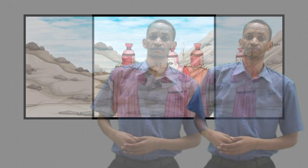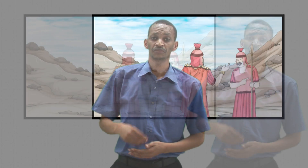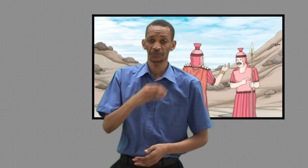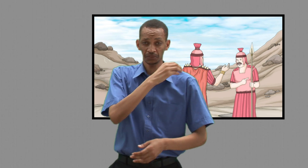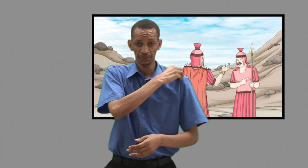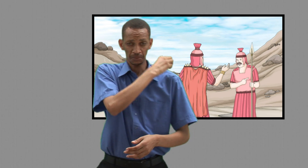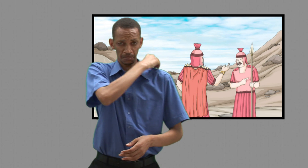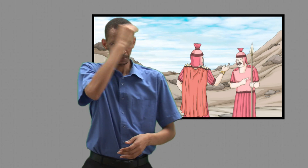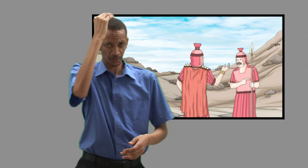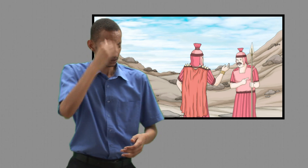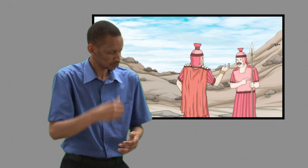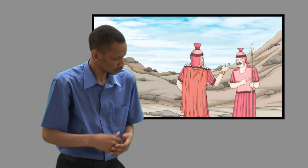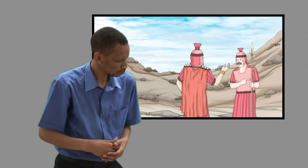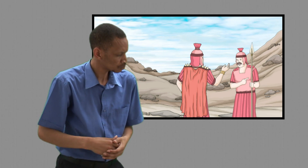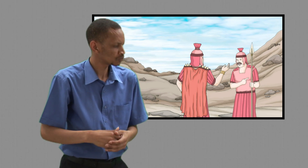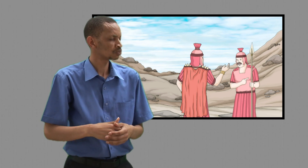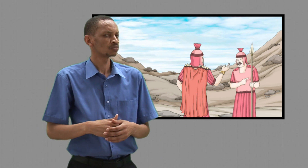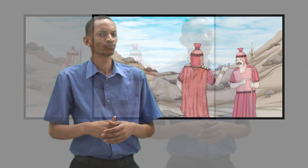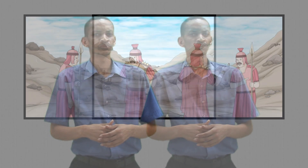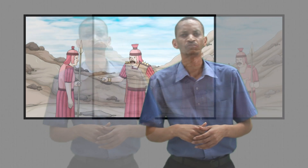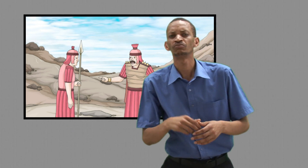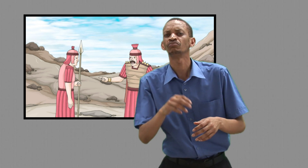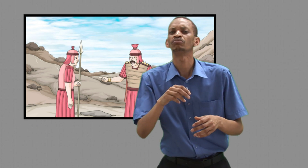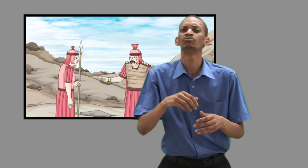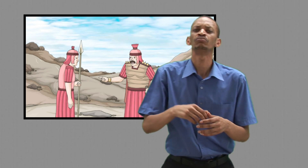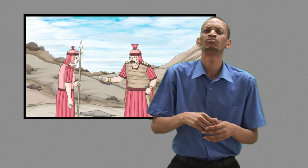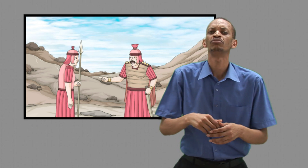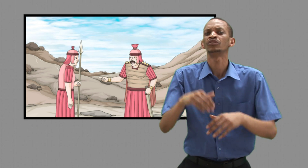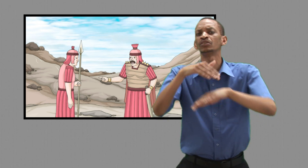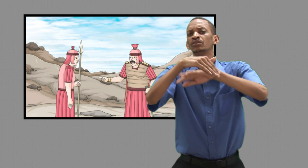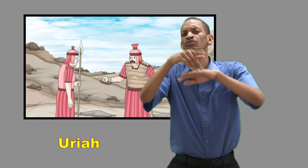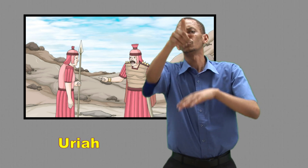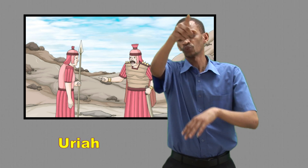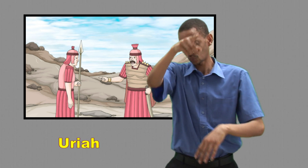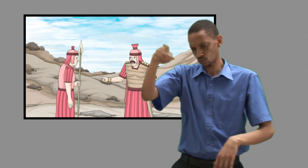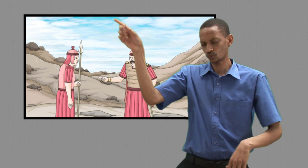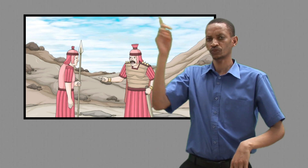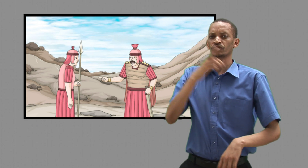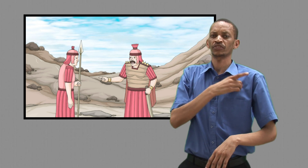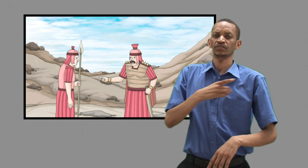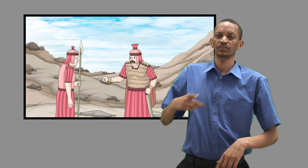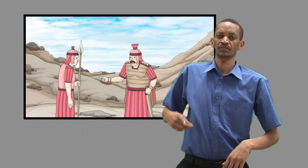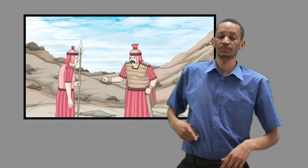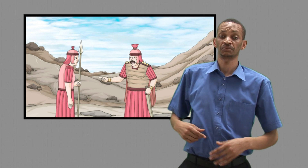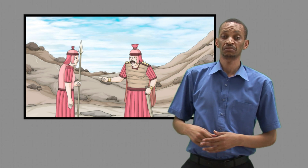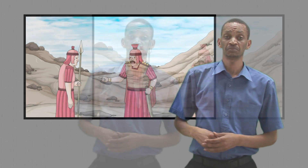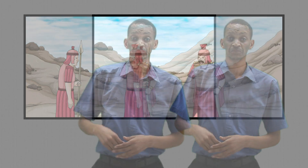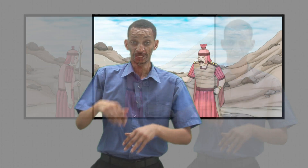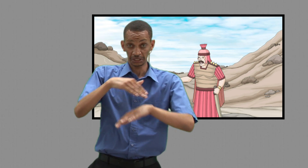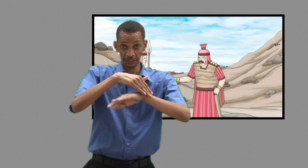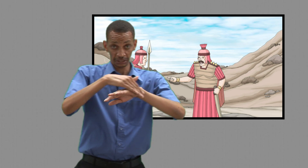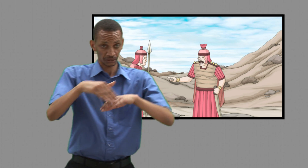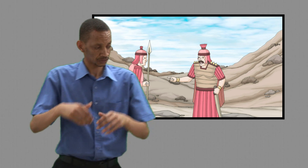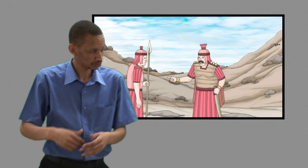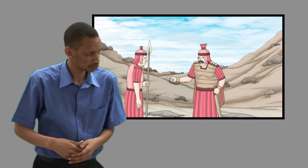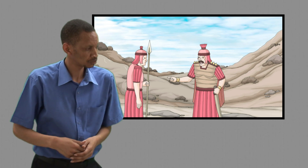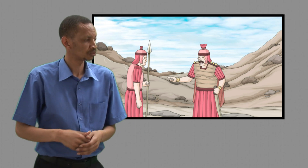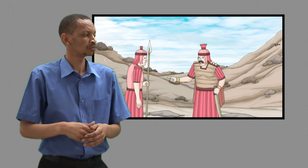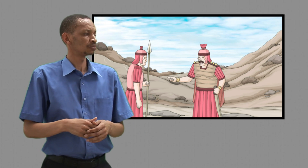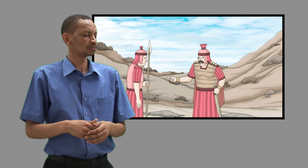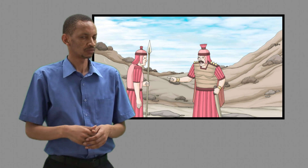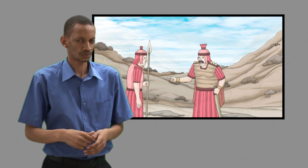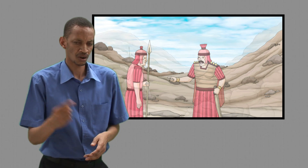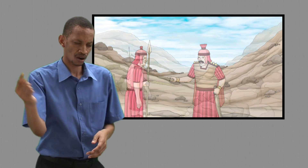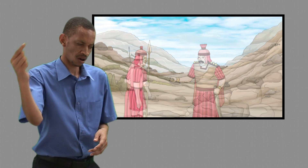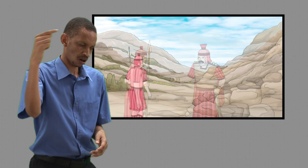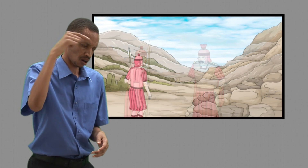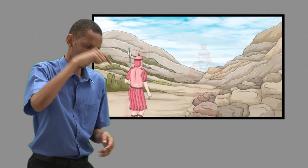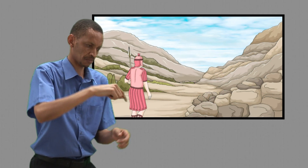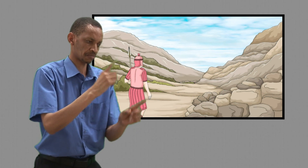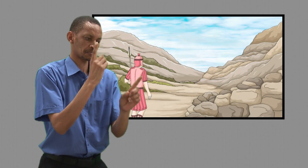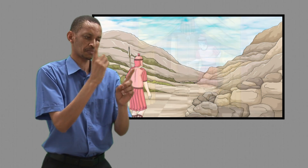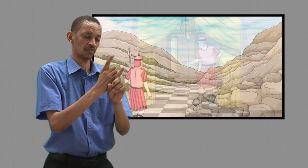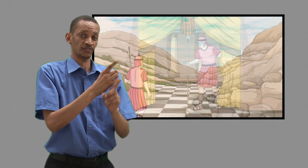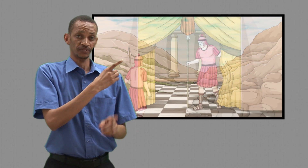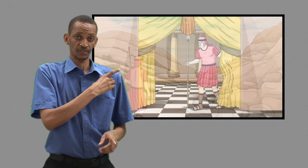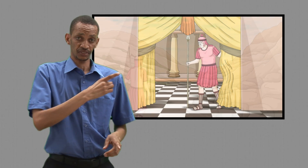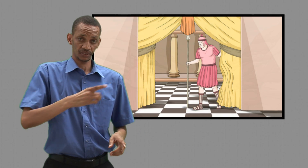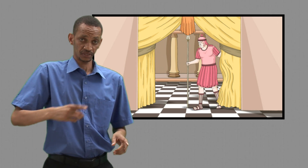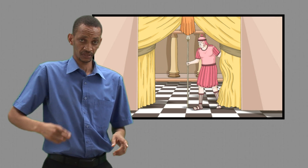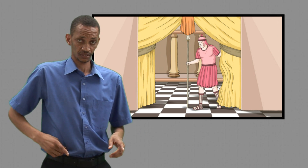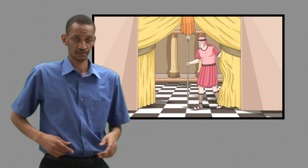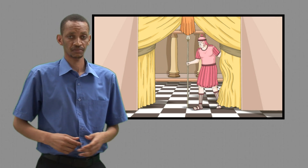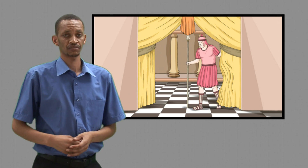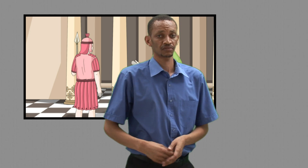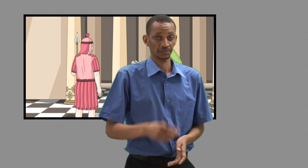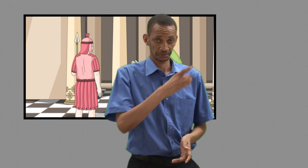So Joab sent him to David.